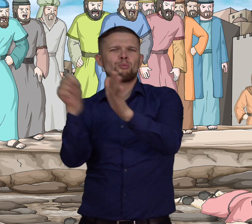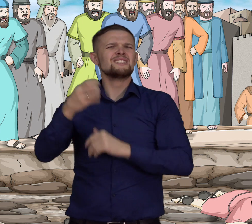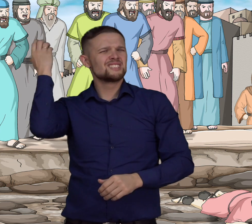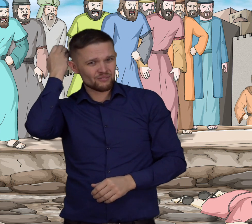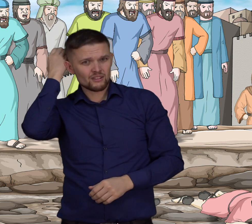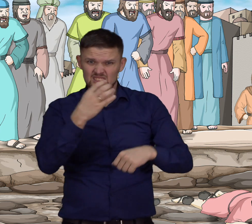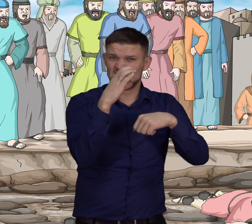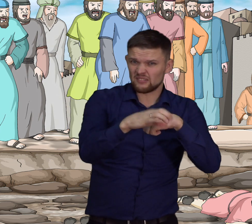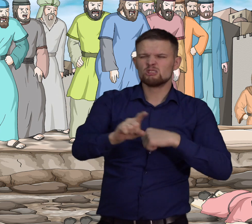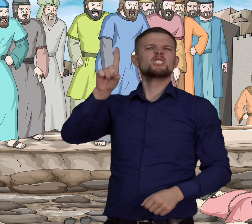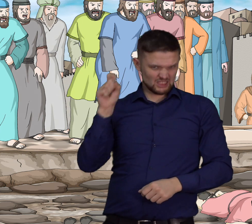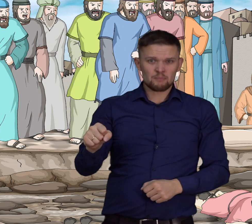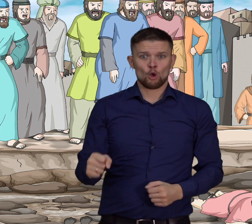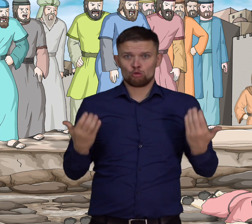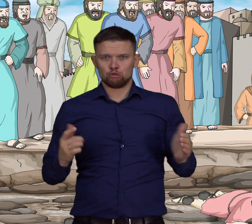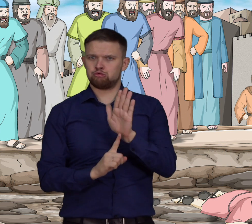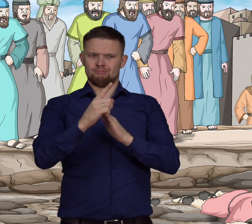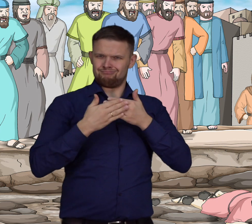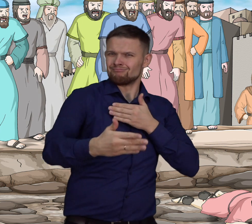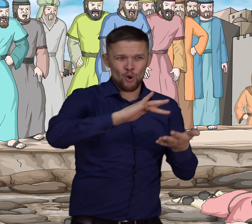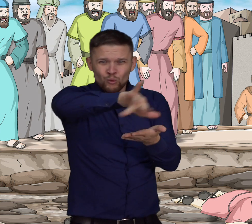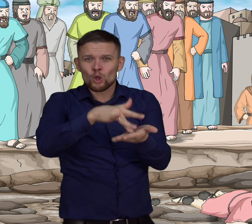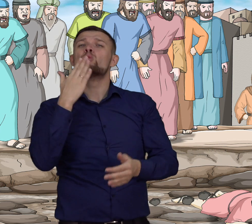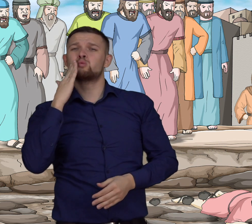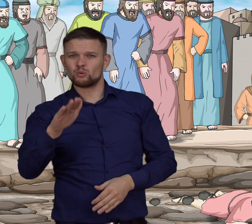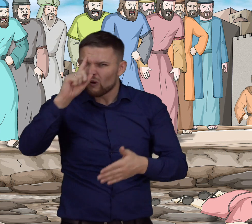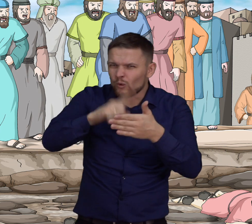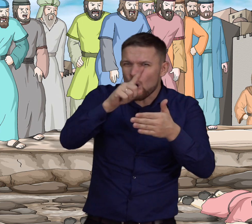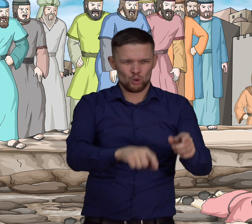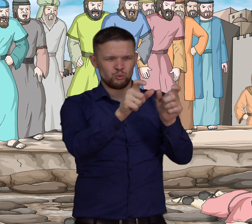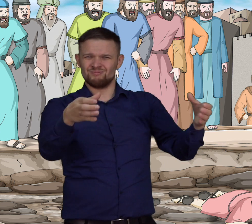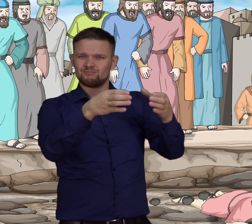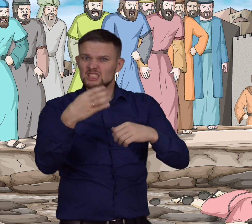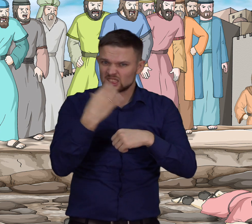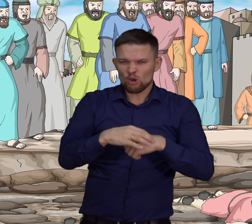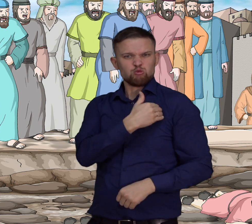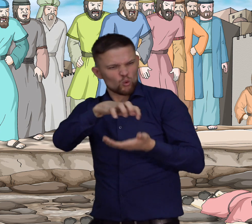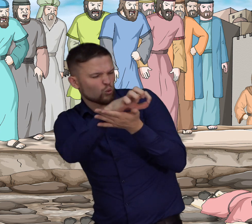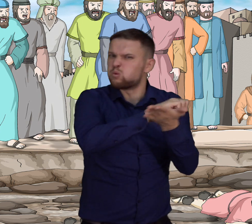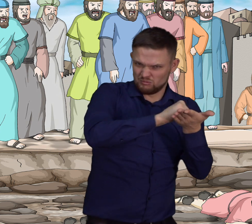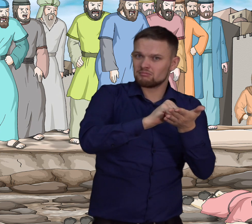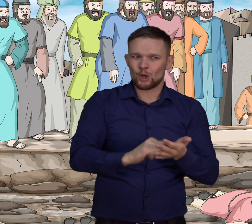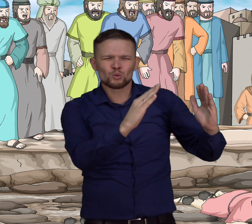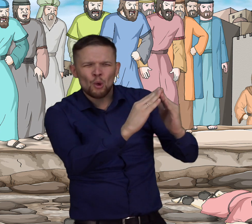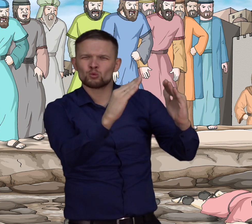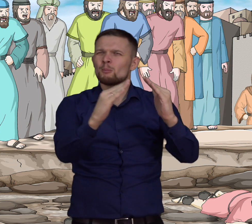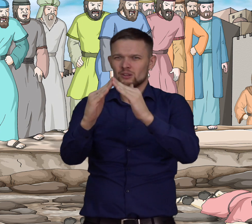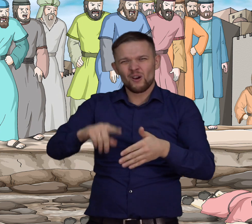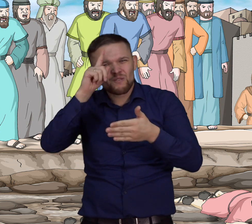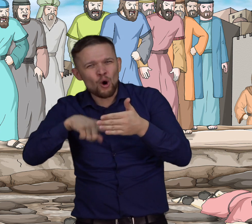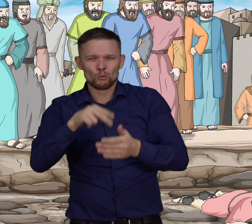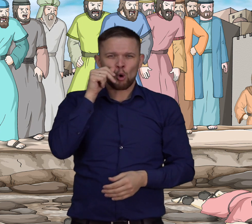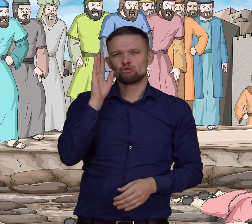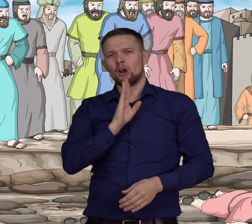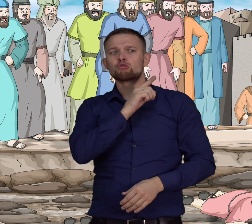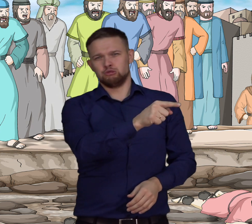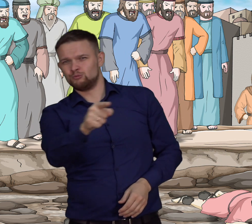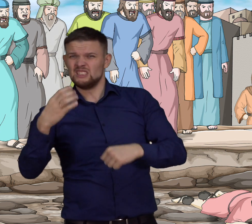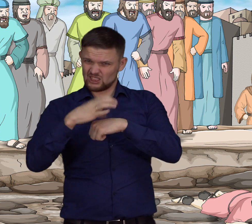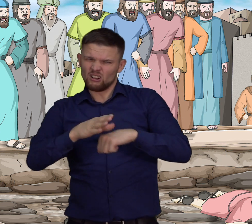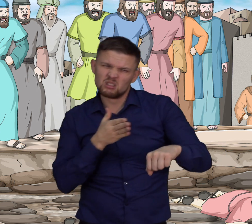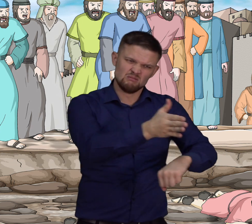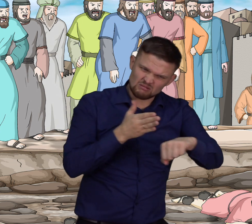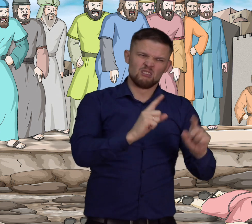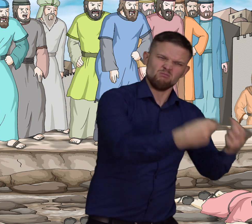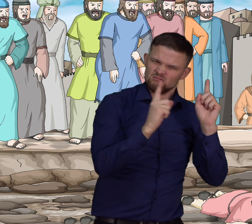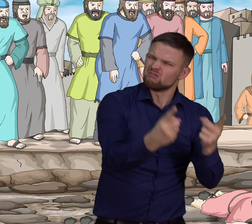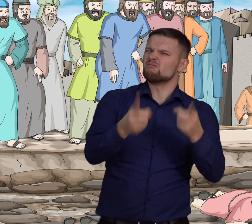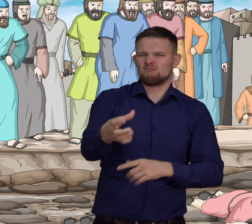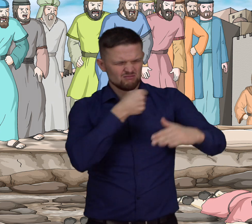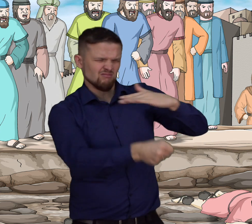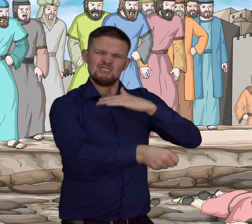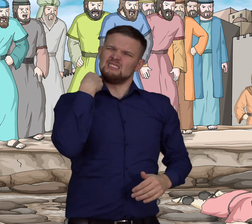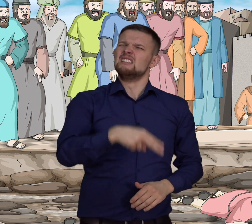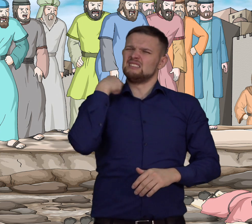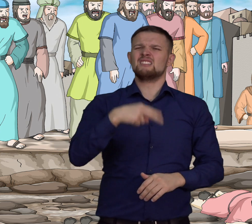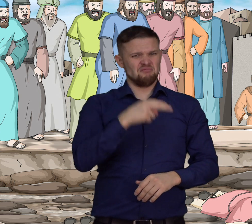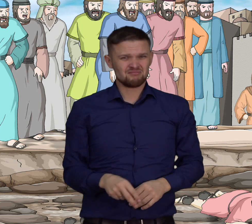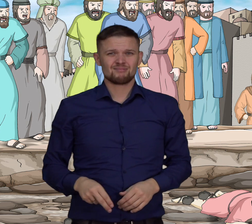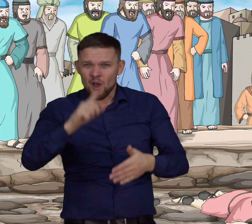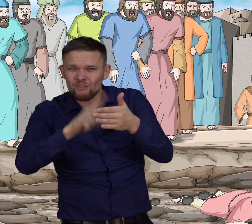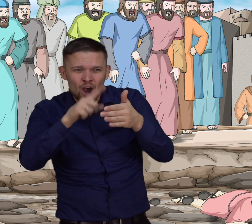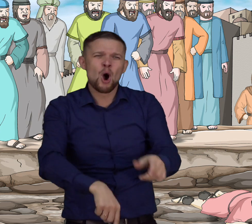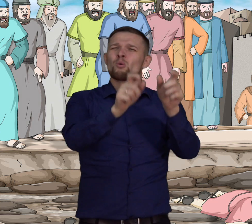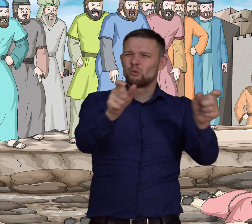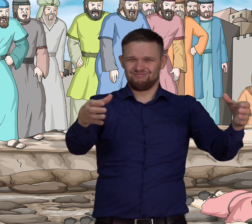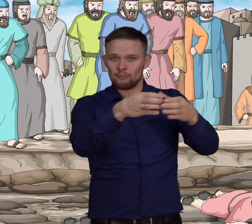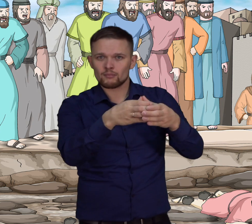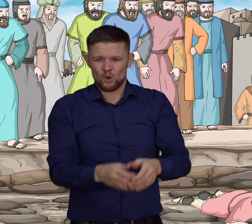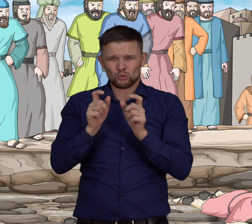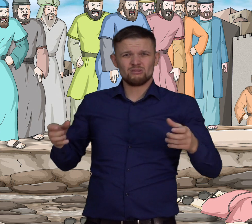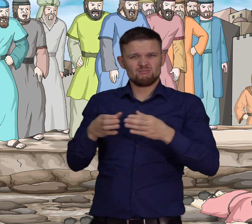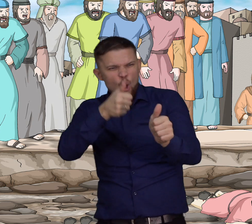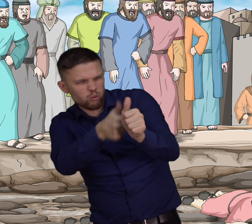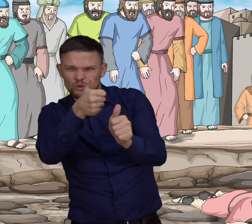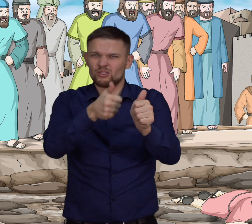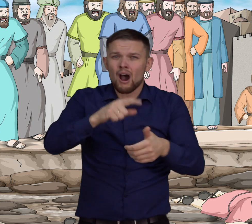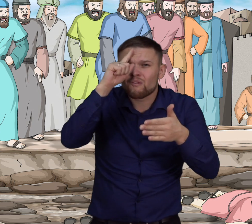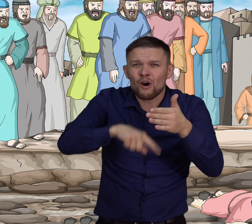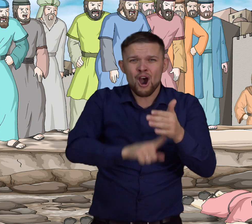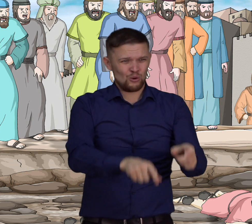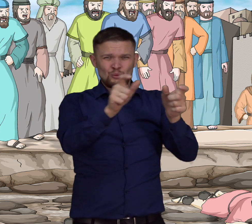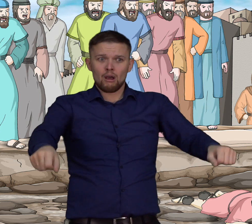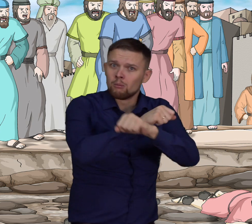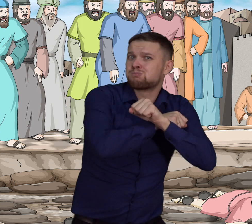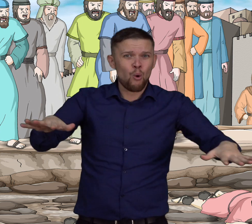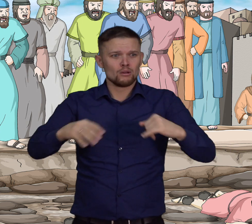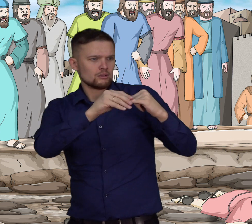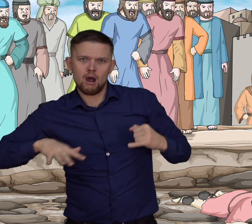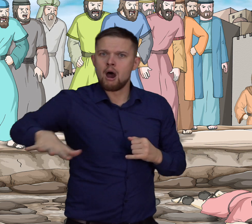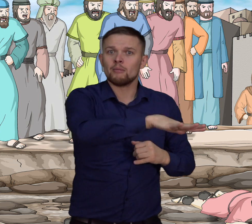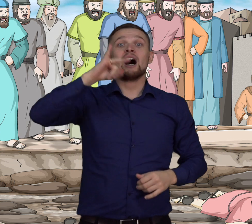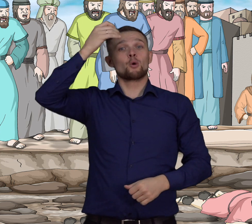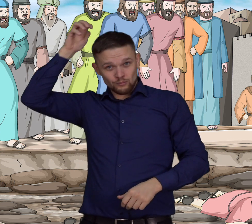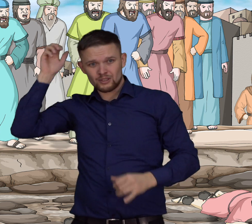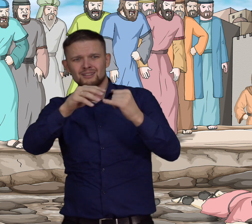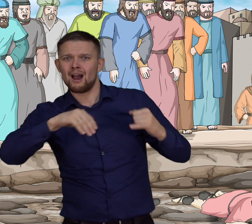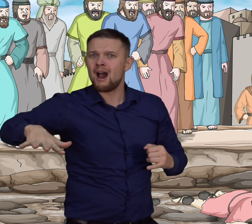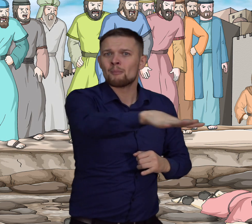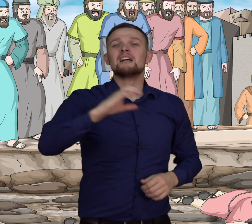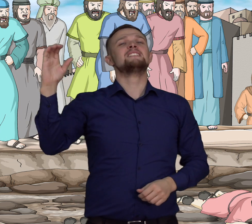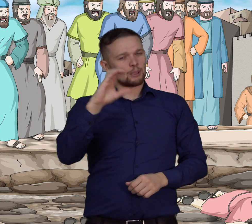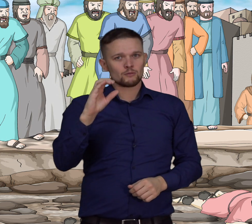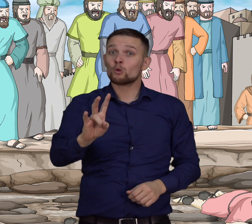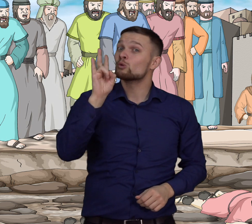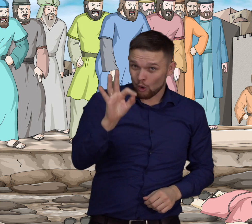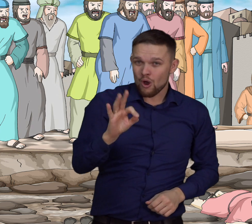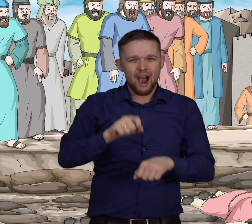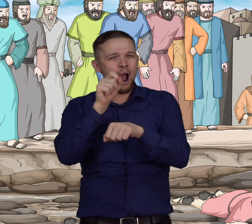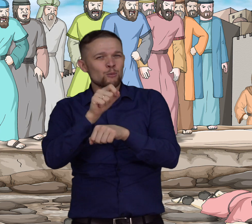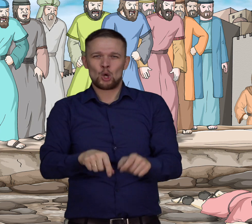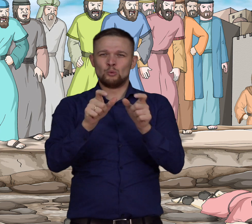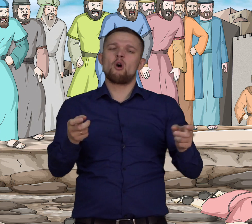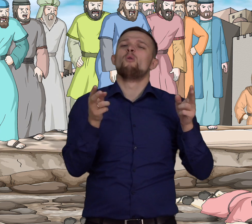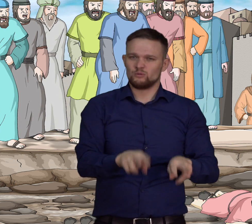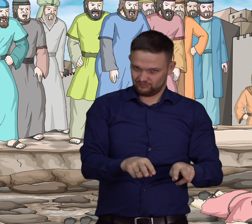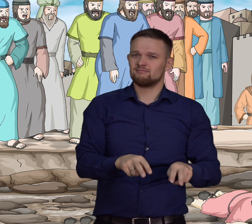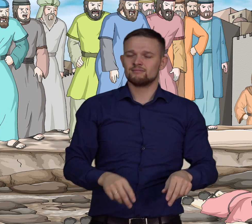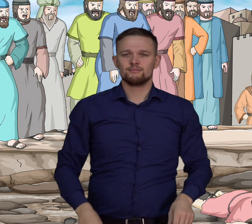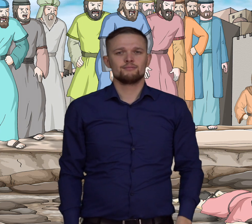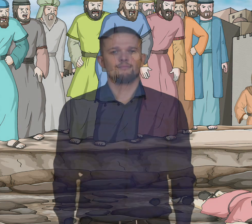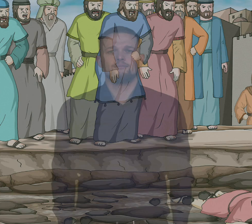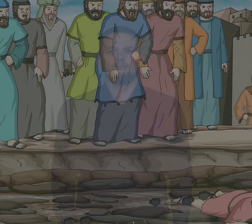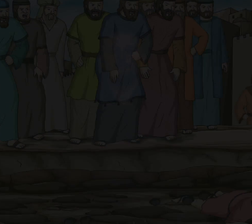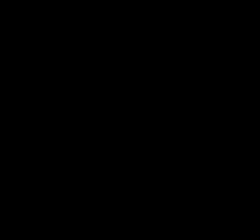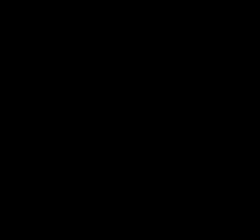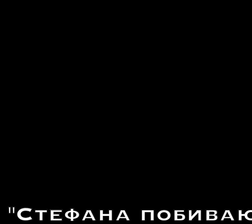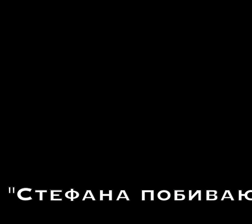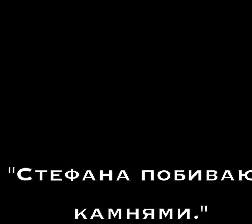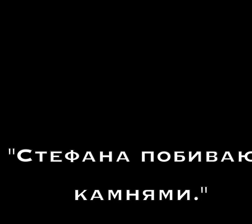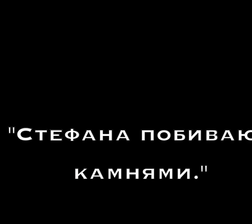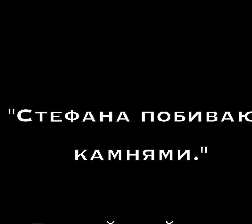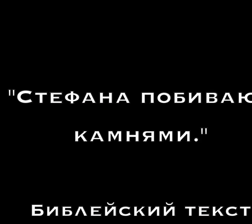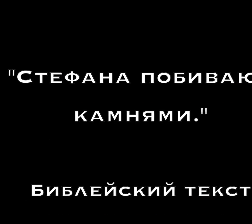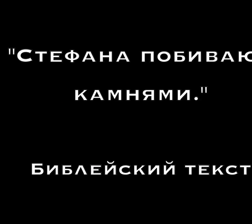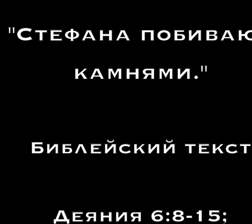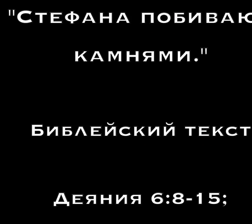On that day a great persecution broke out against the church in Jerusalem, and all except the apostles were scattered throughout Judea and Samaria.